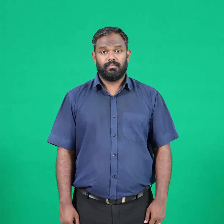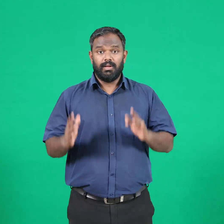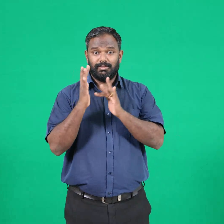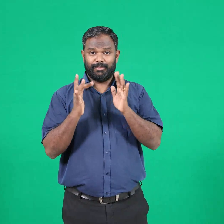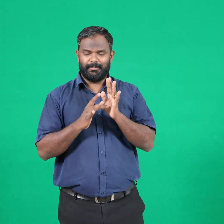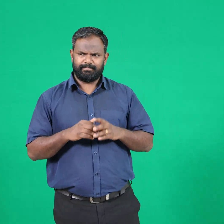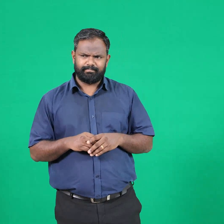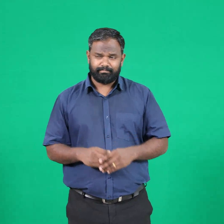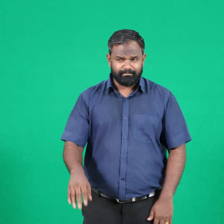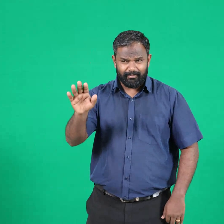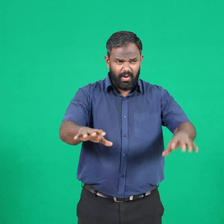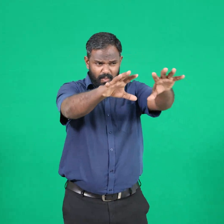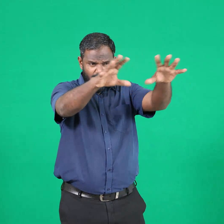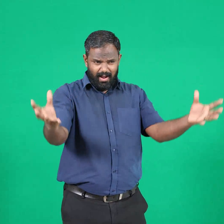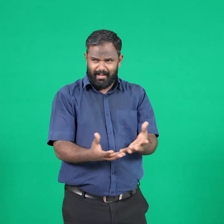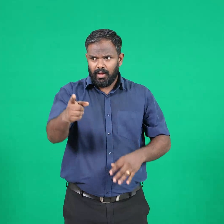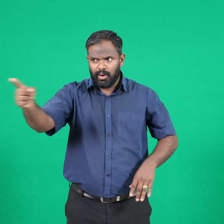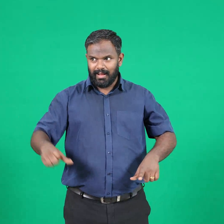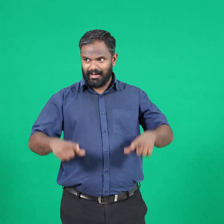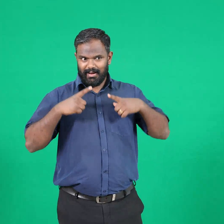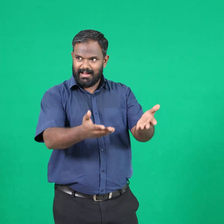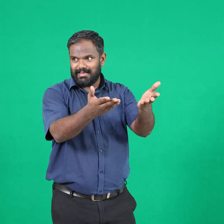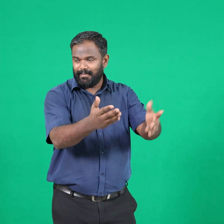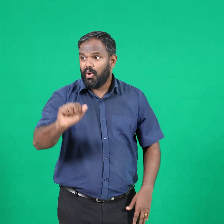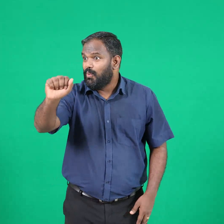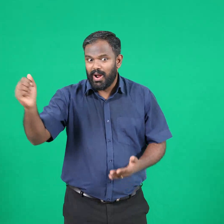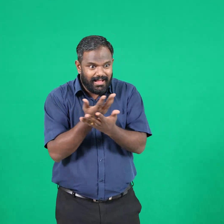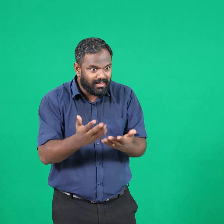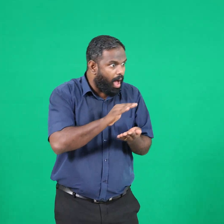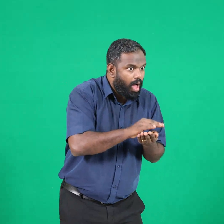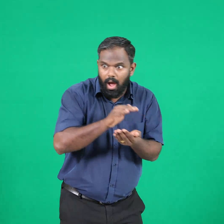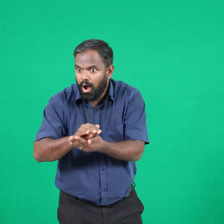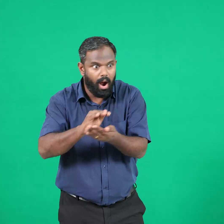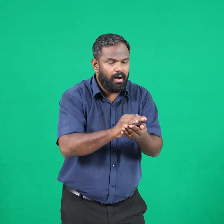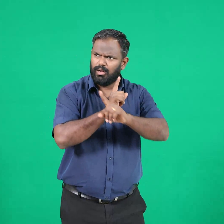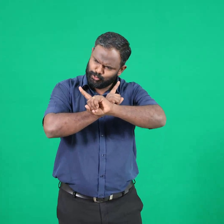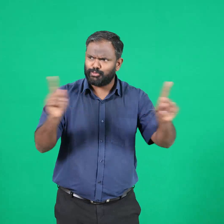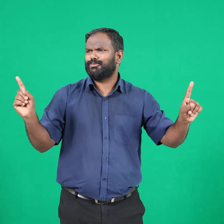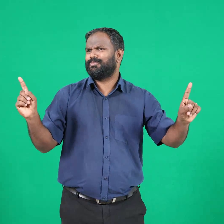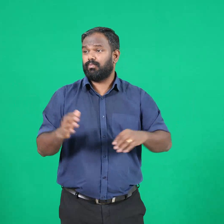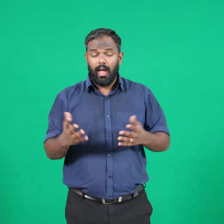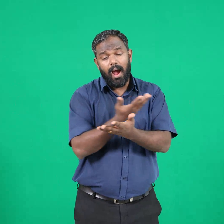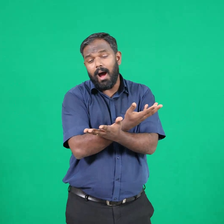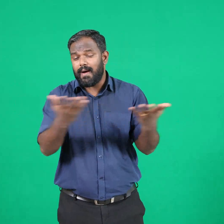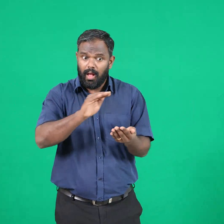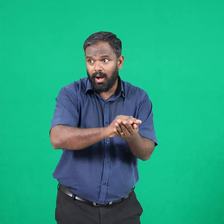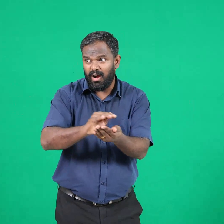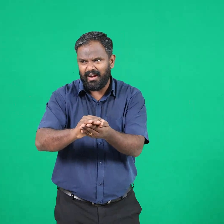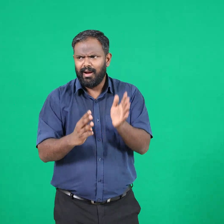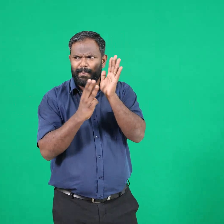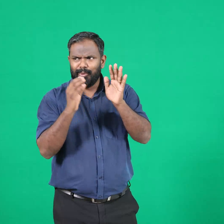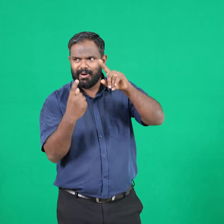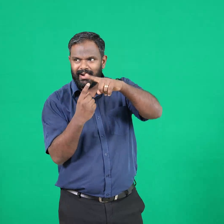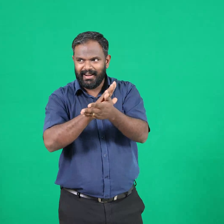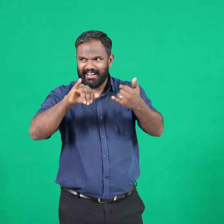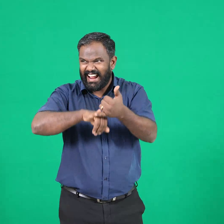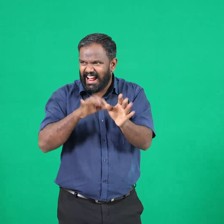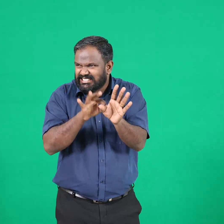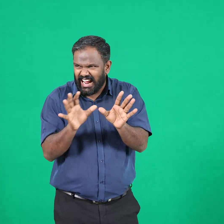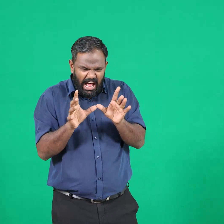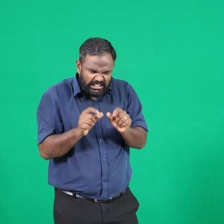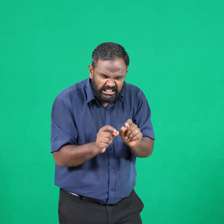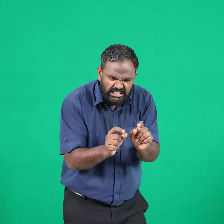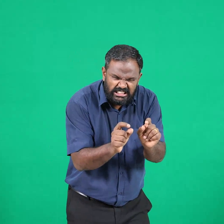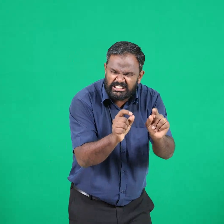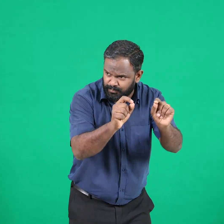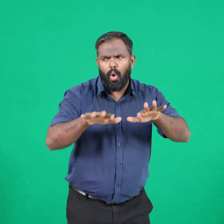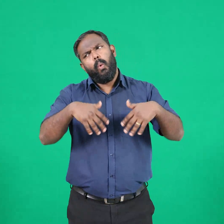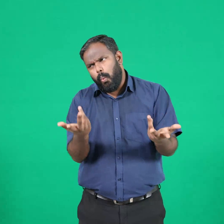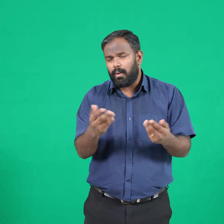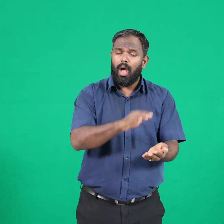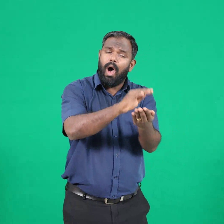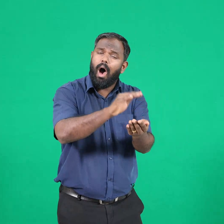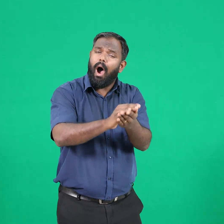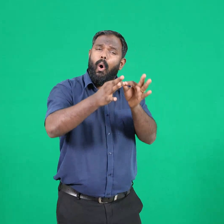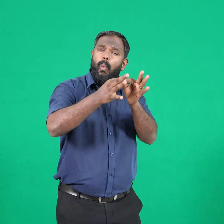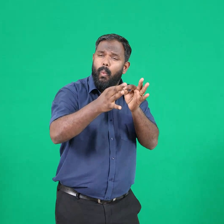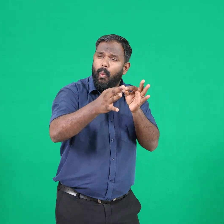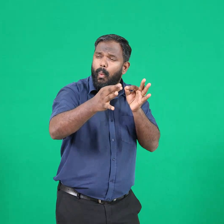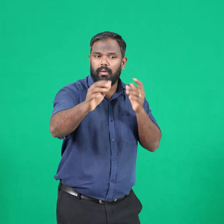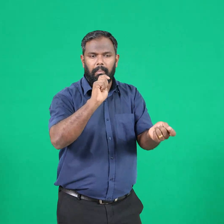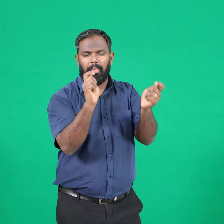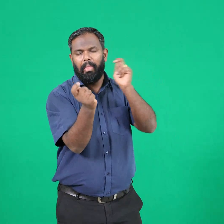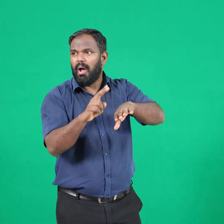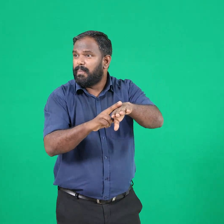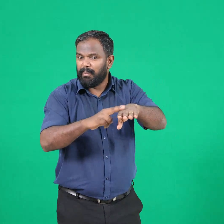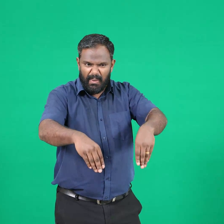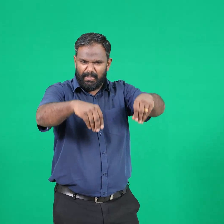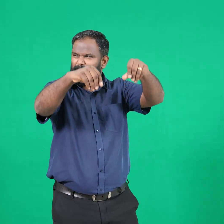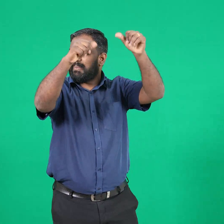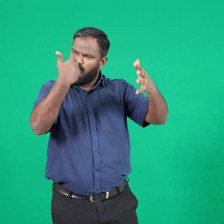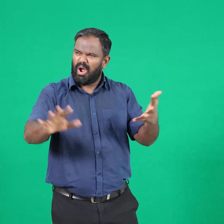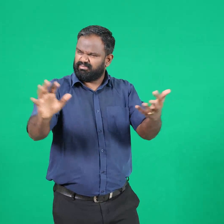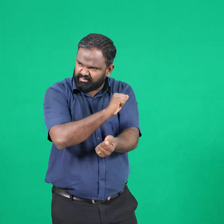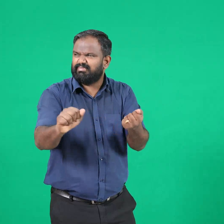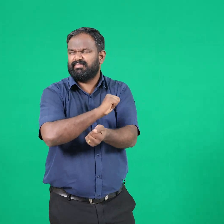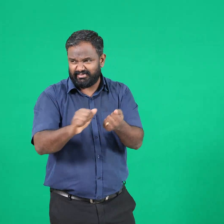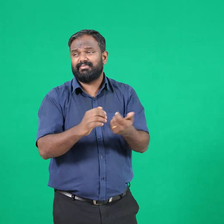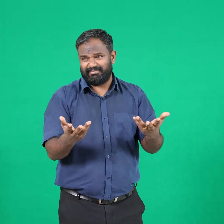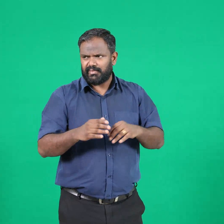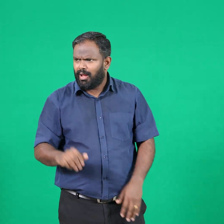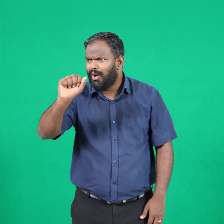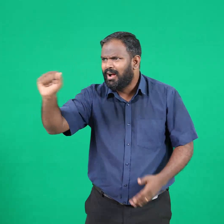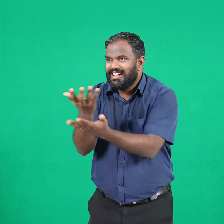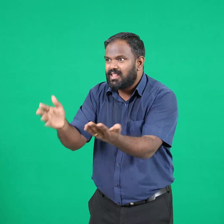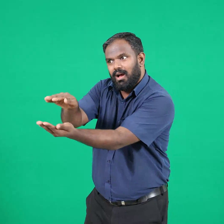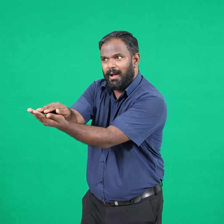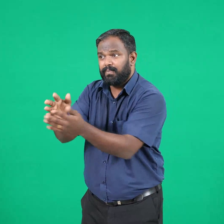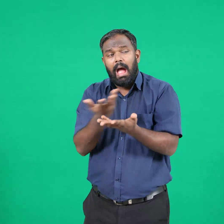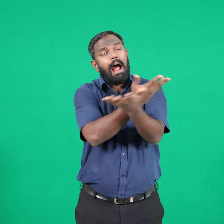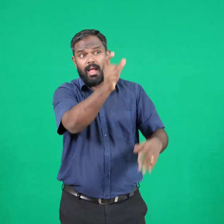Do not store up for yourselves treasures on earth, where moth and rust destroy, and where thieves break in and steal.